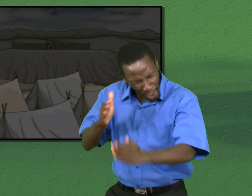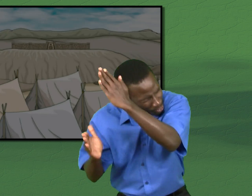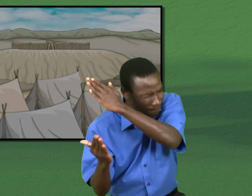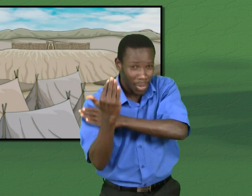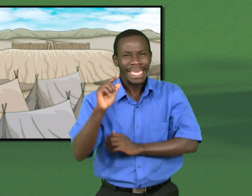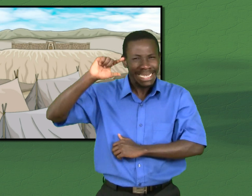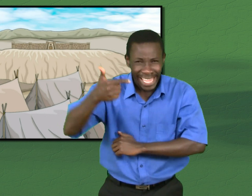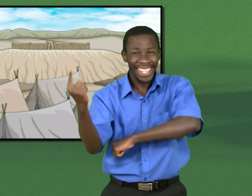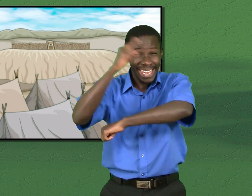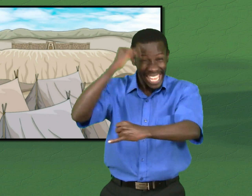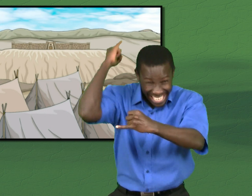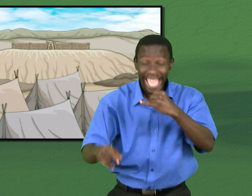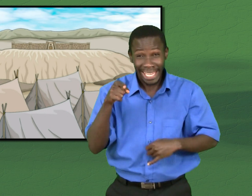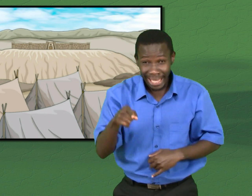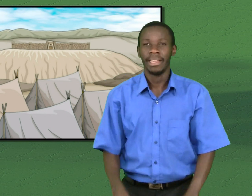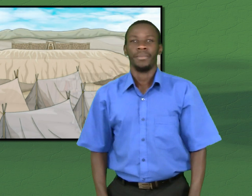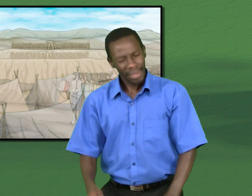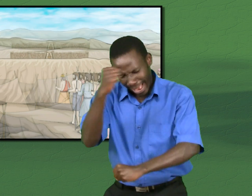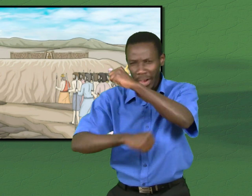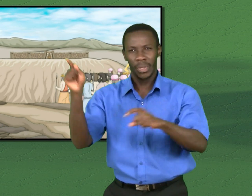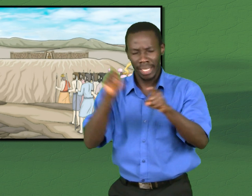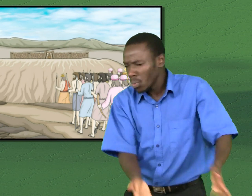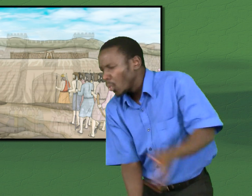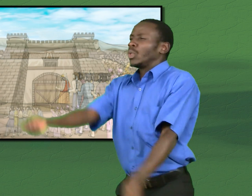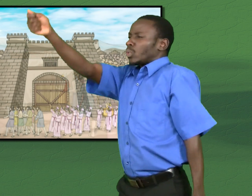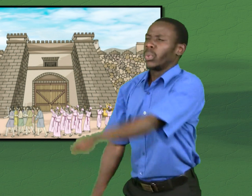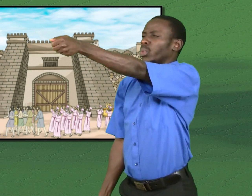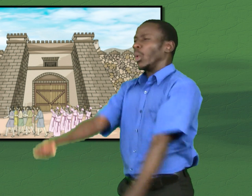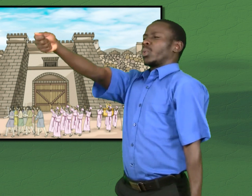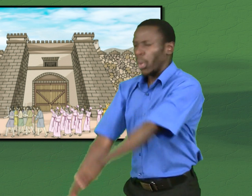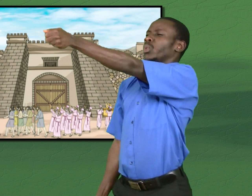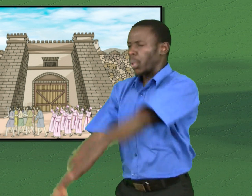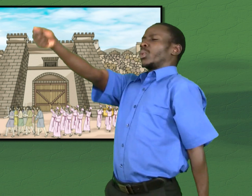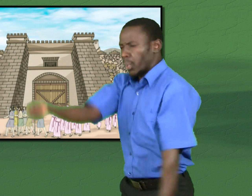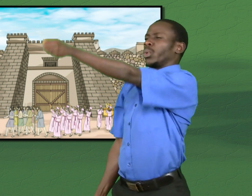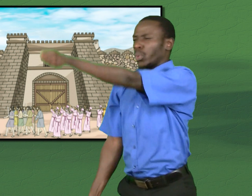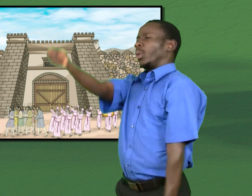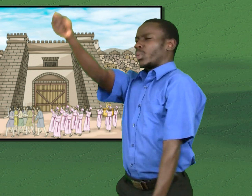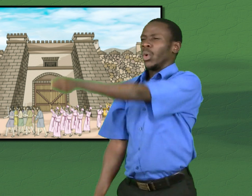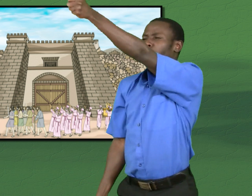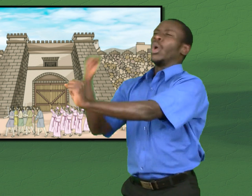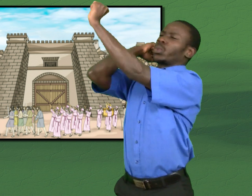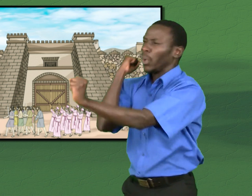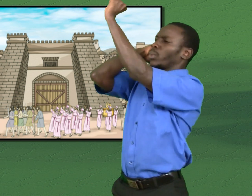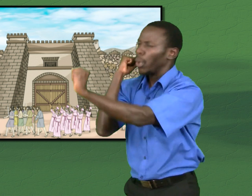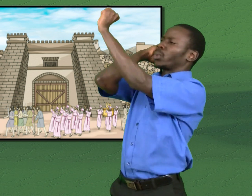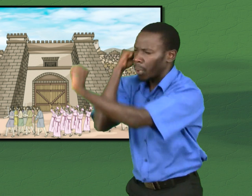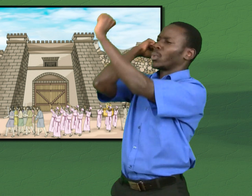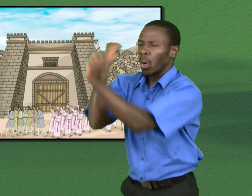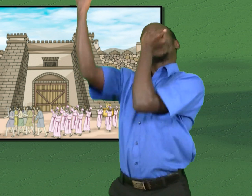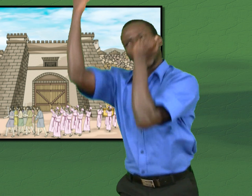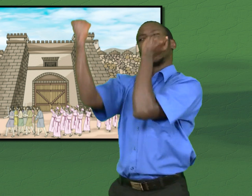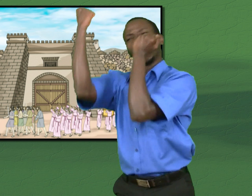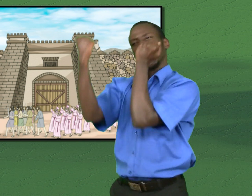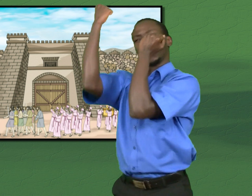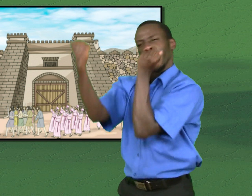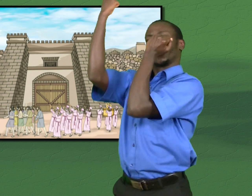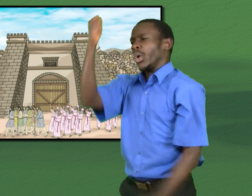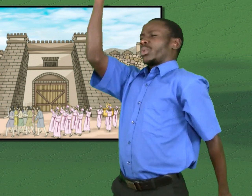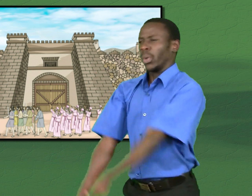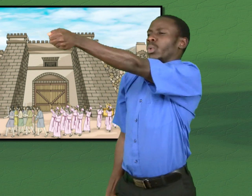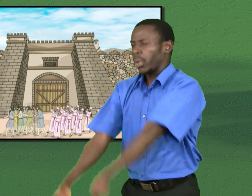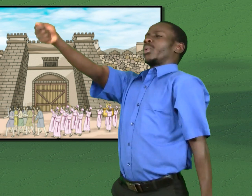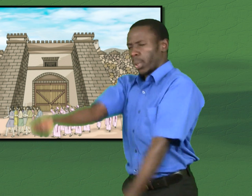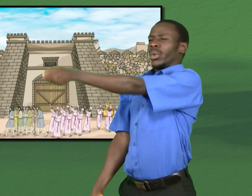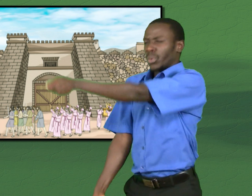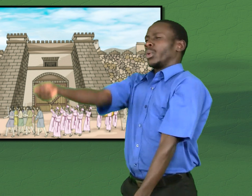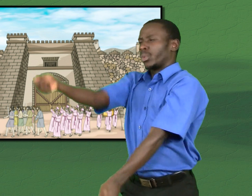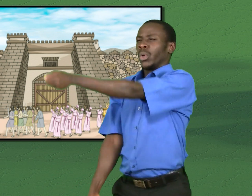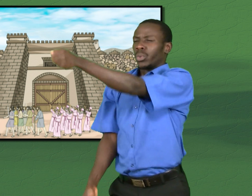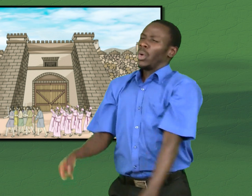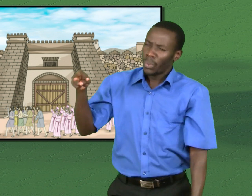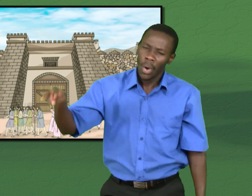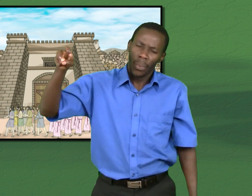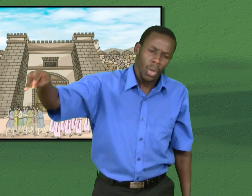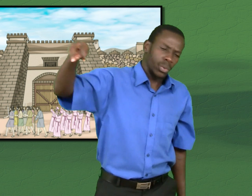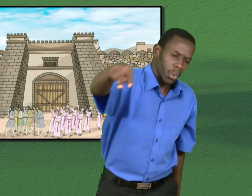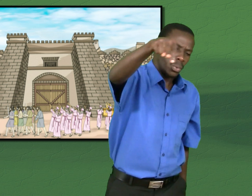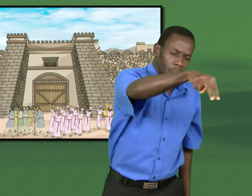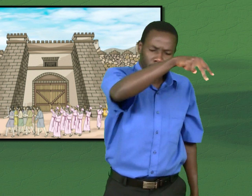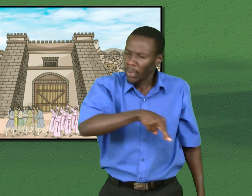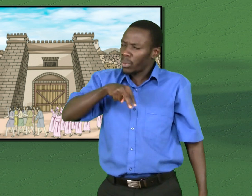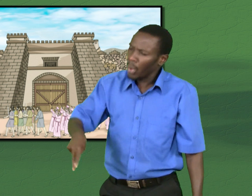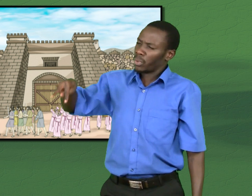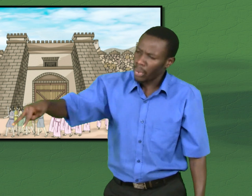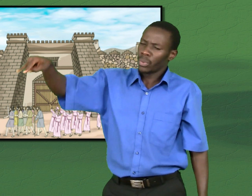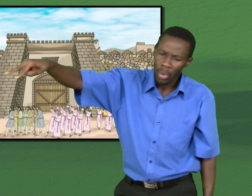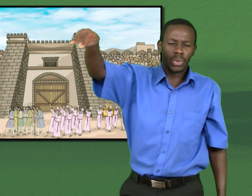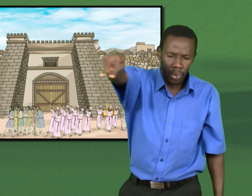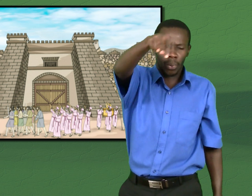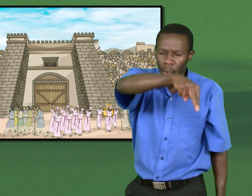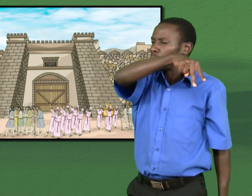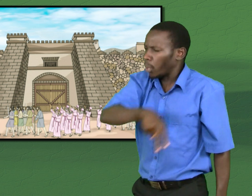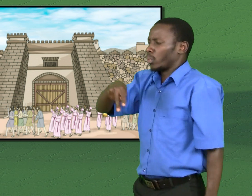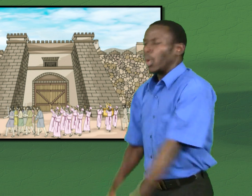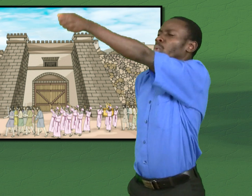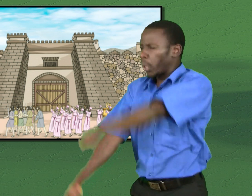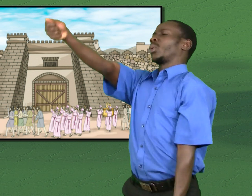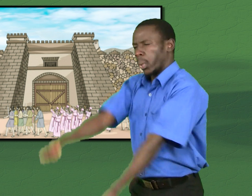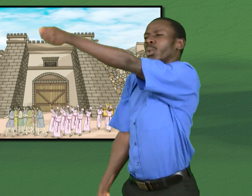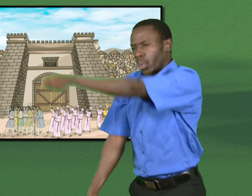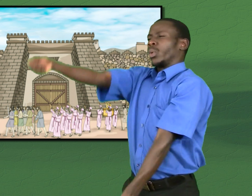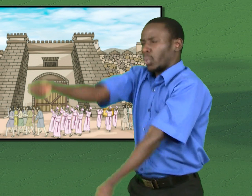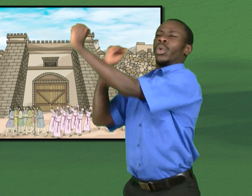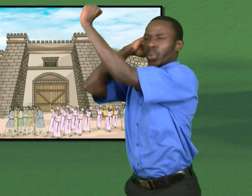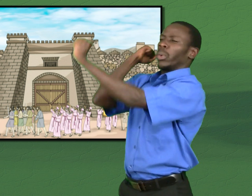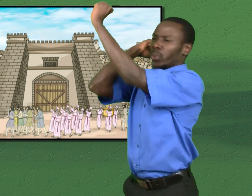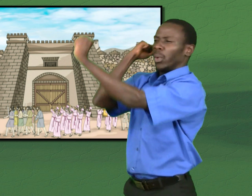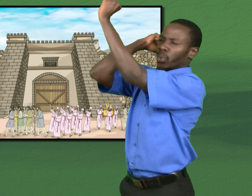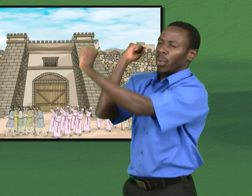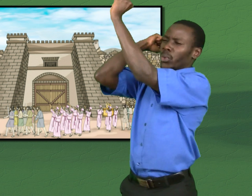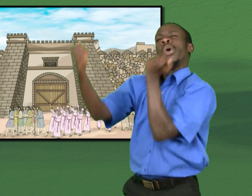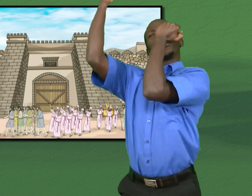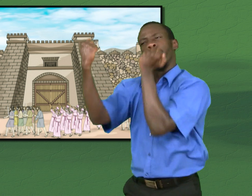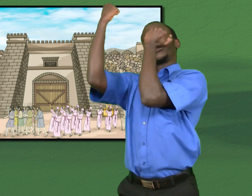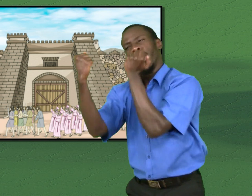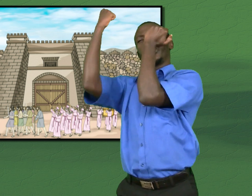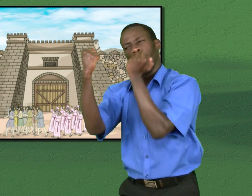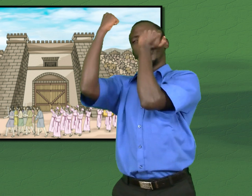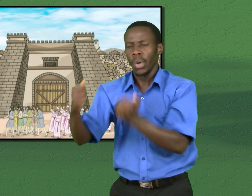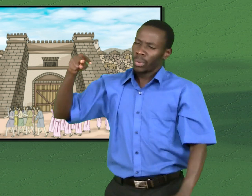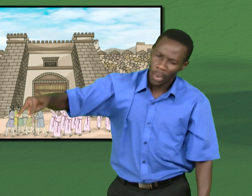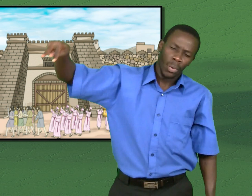Then on the seventh day, they got up at dawn and marched around the city seven times in the same manner.